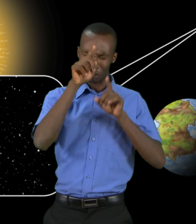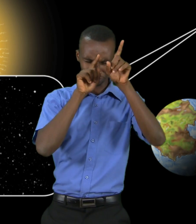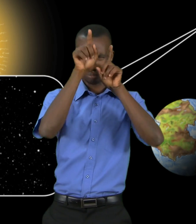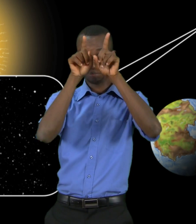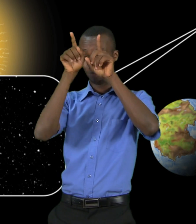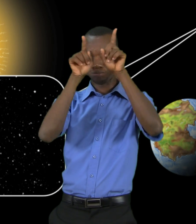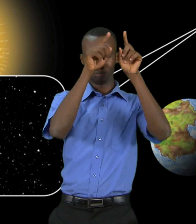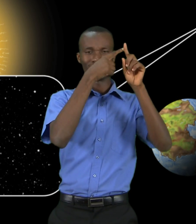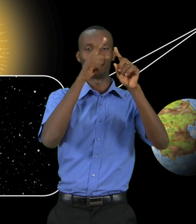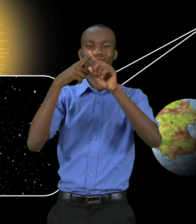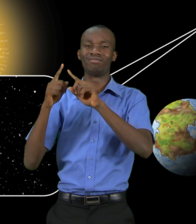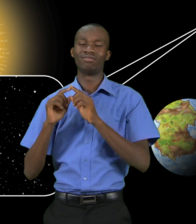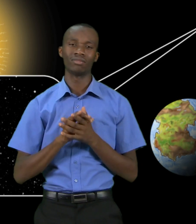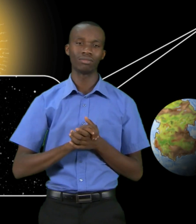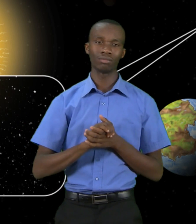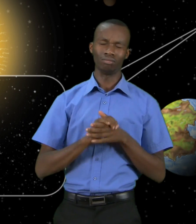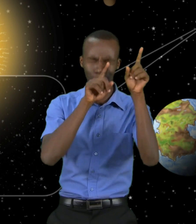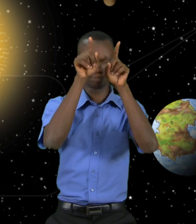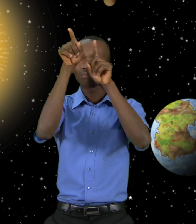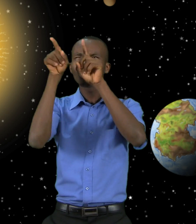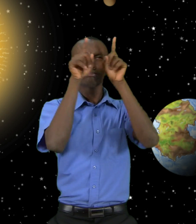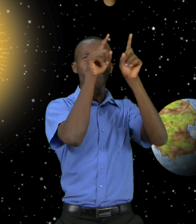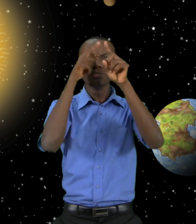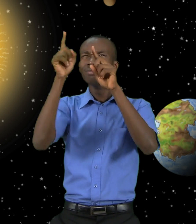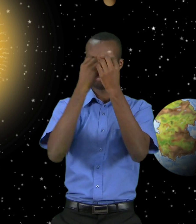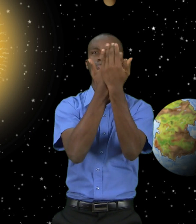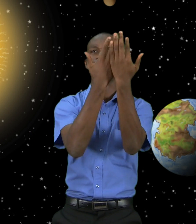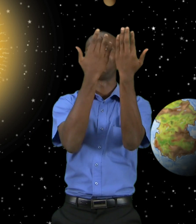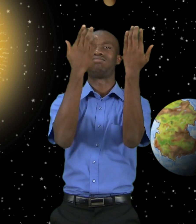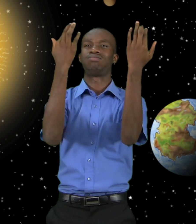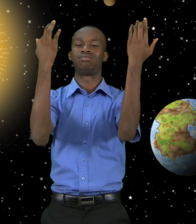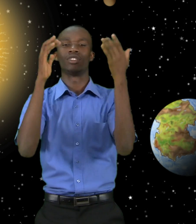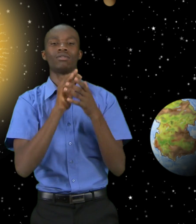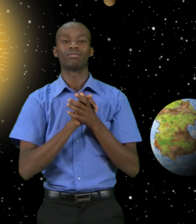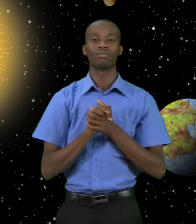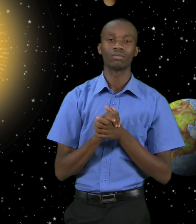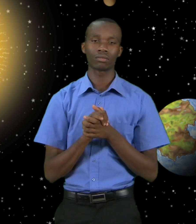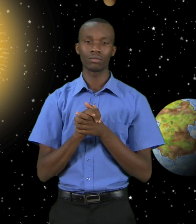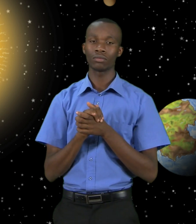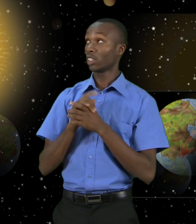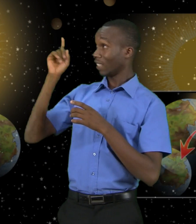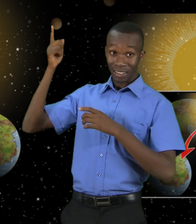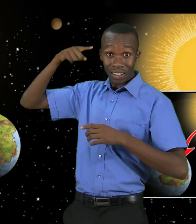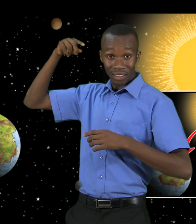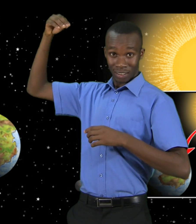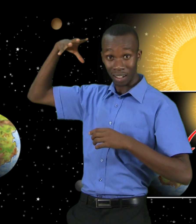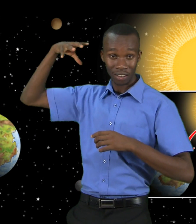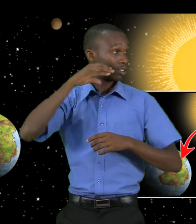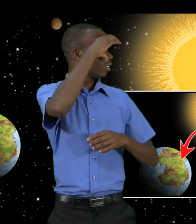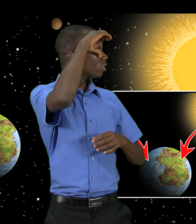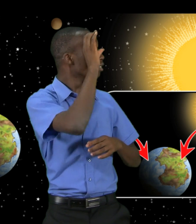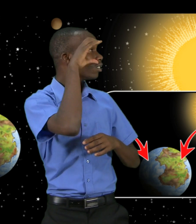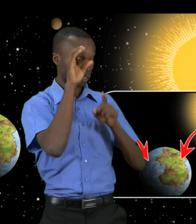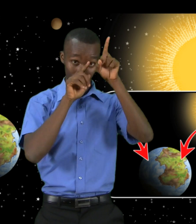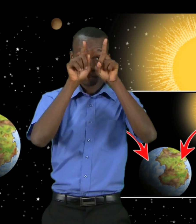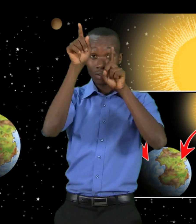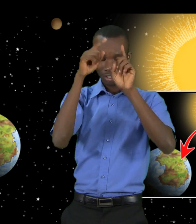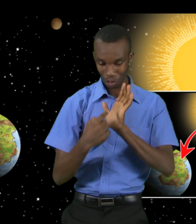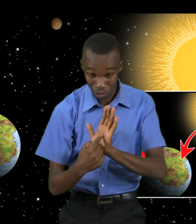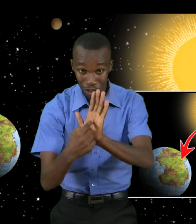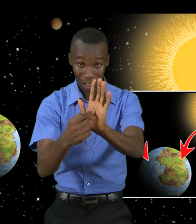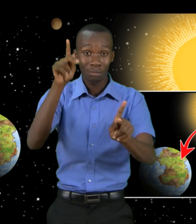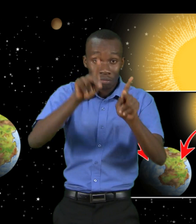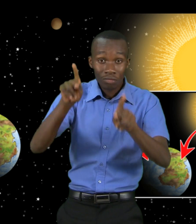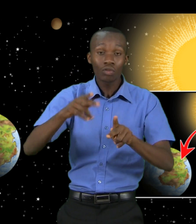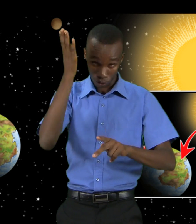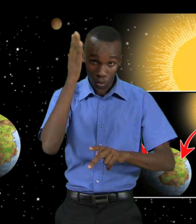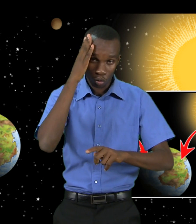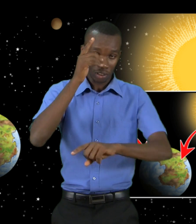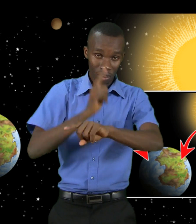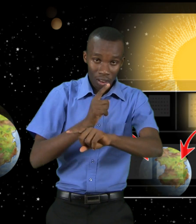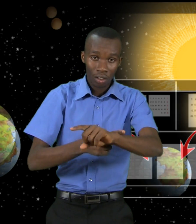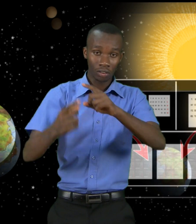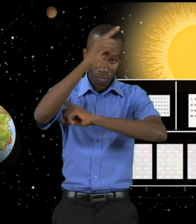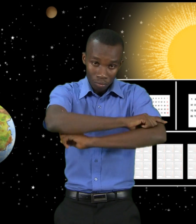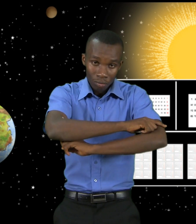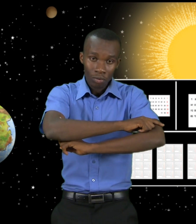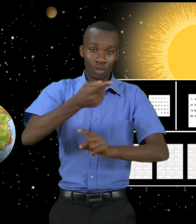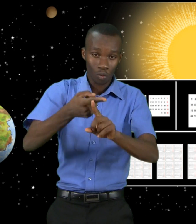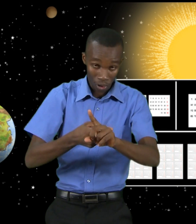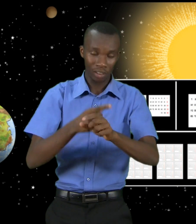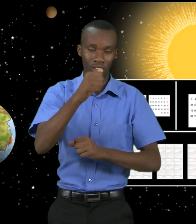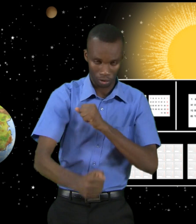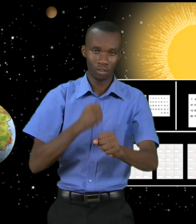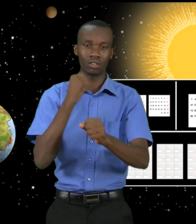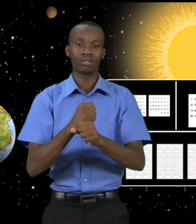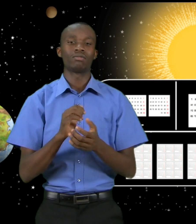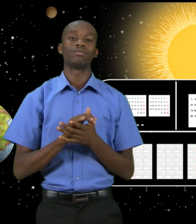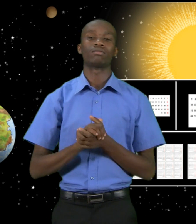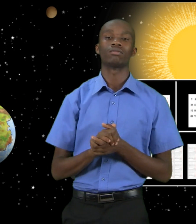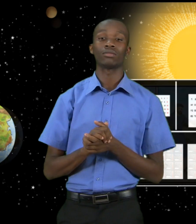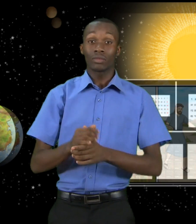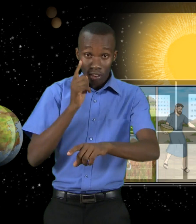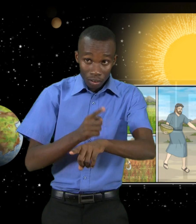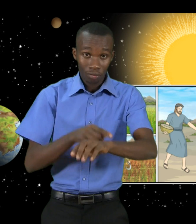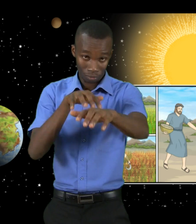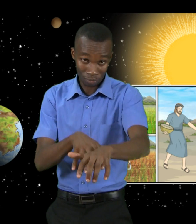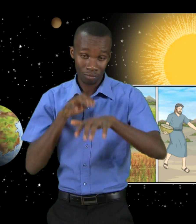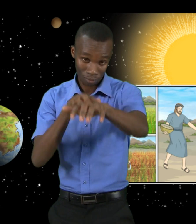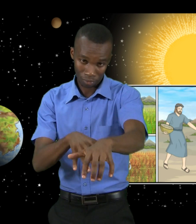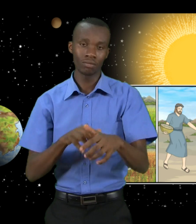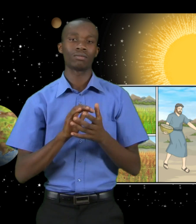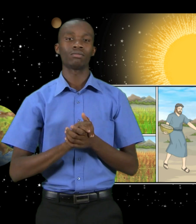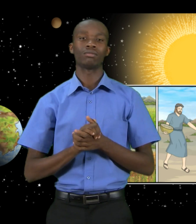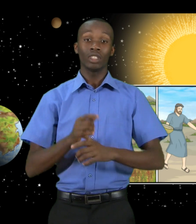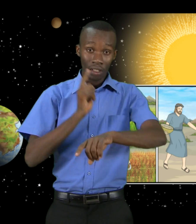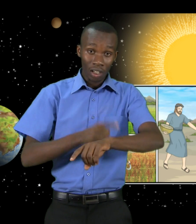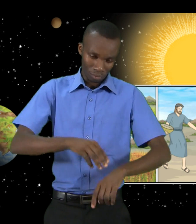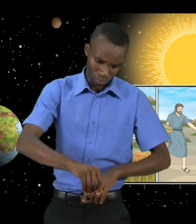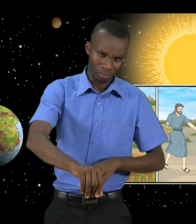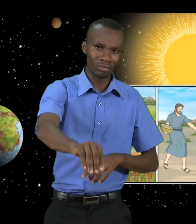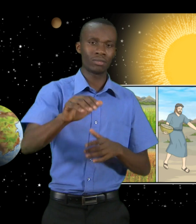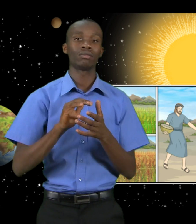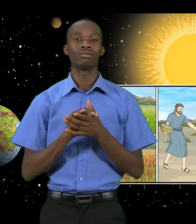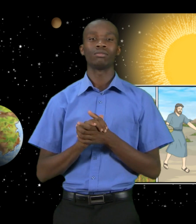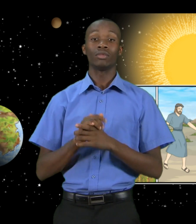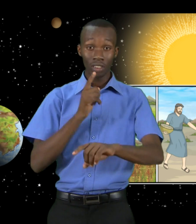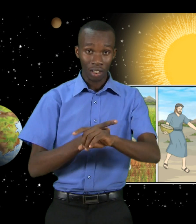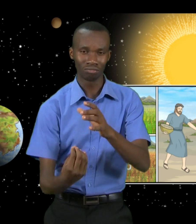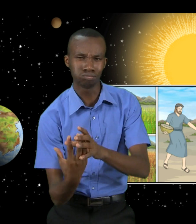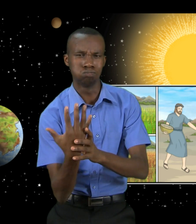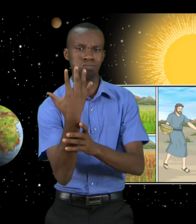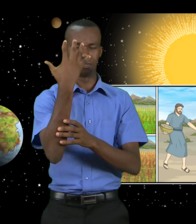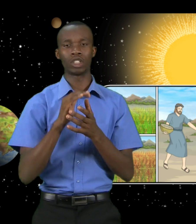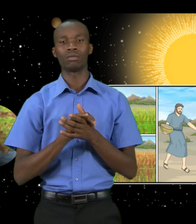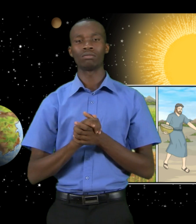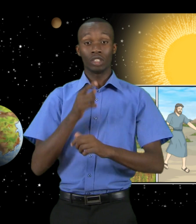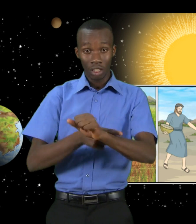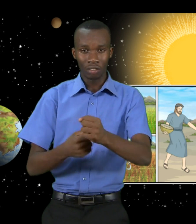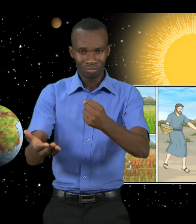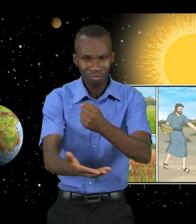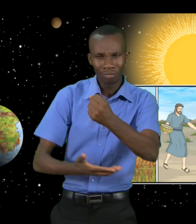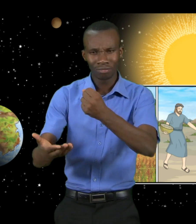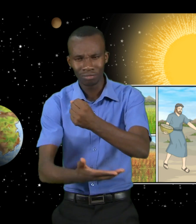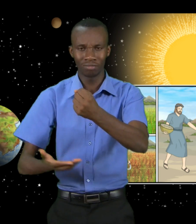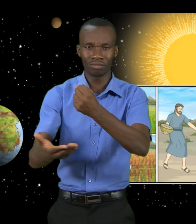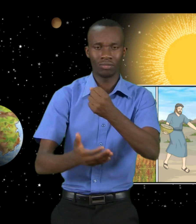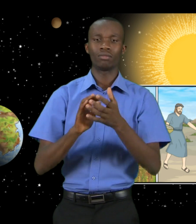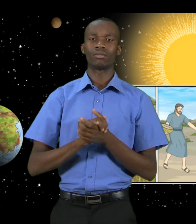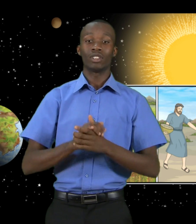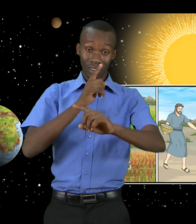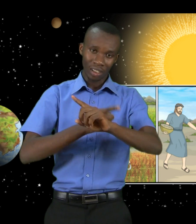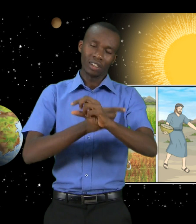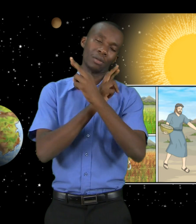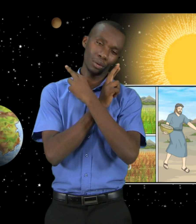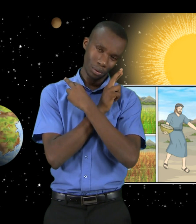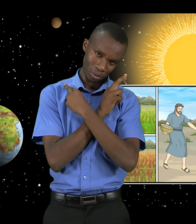God set these lights in the expanse of the sky to shine upon the earth, to preside over the day and the night, and to separate the light from the darkness.